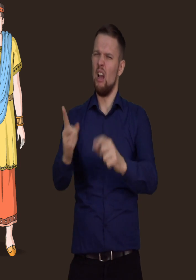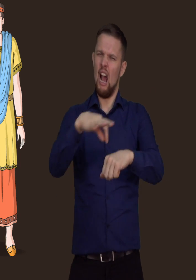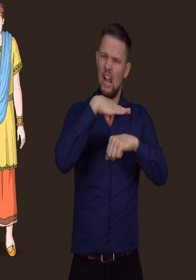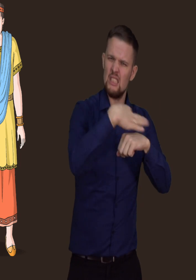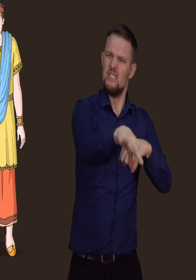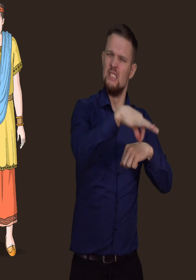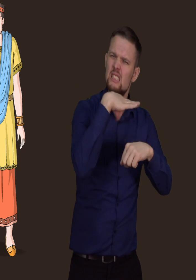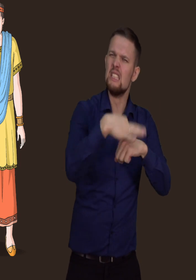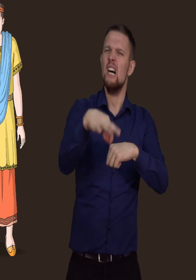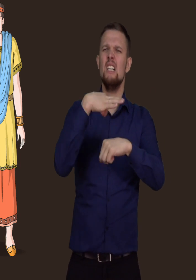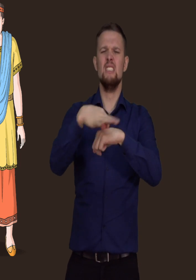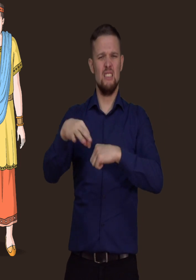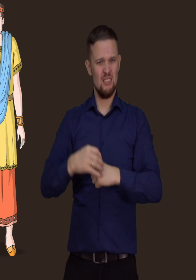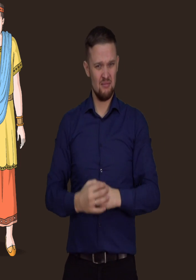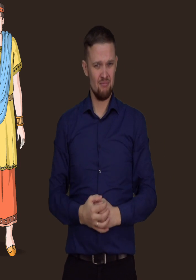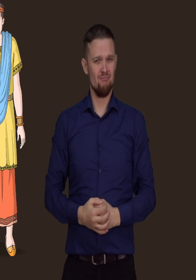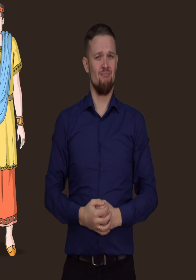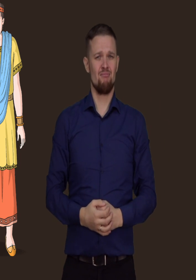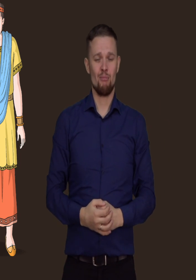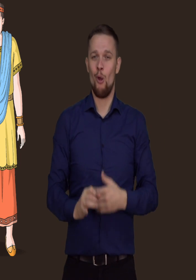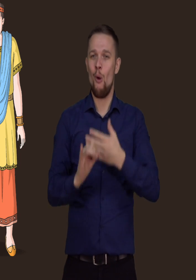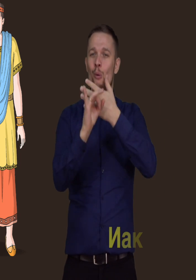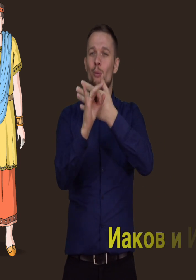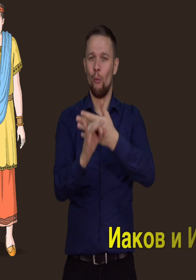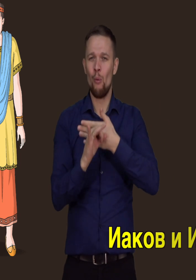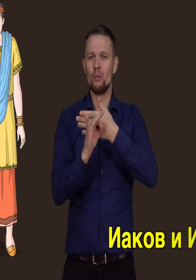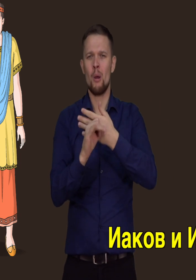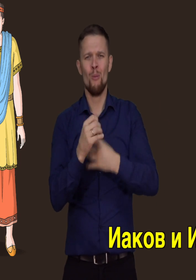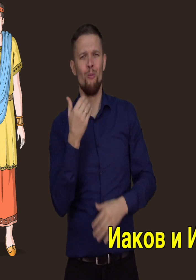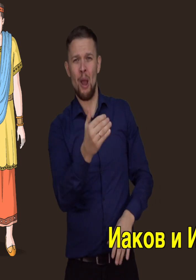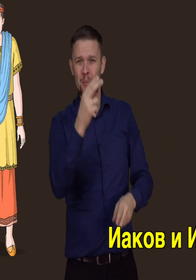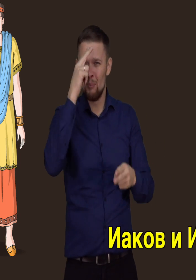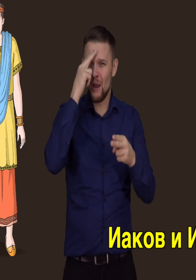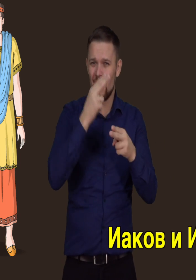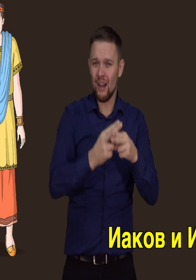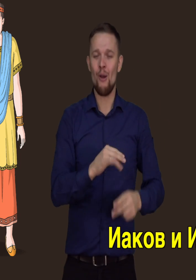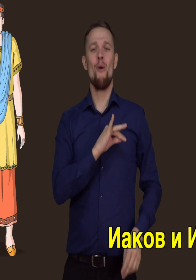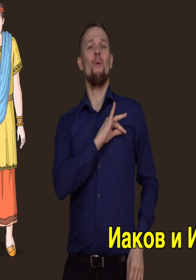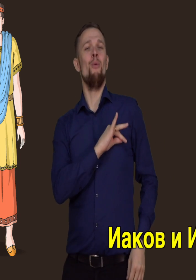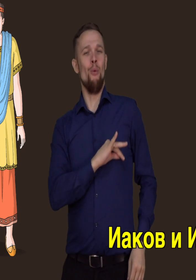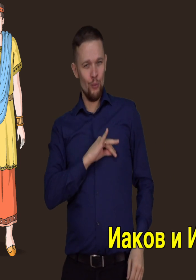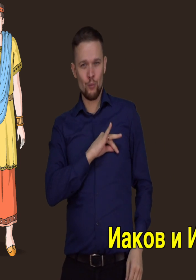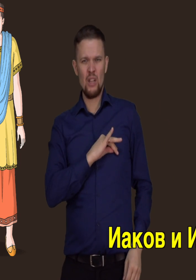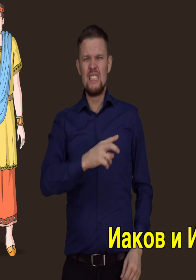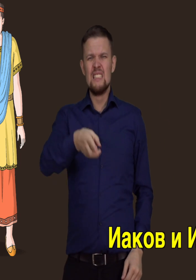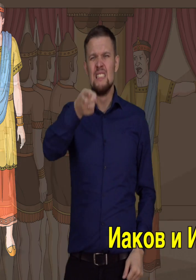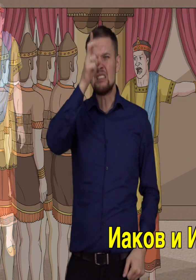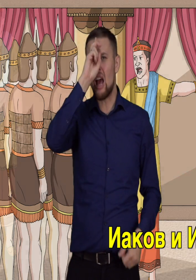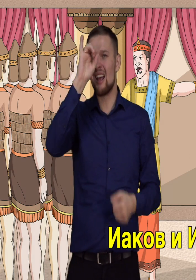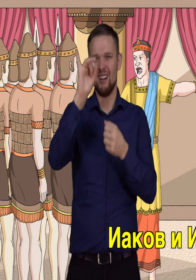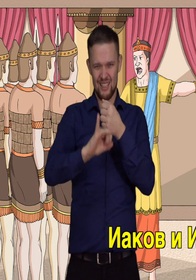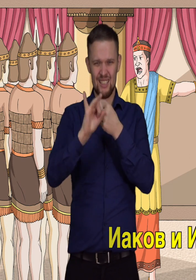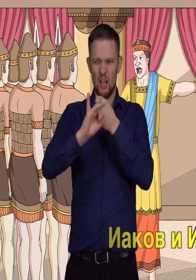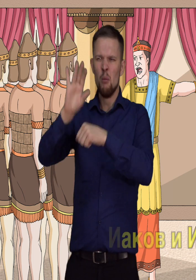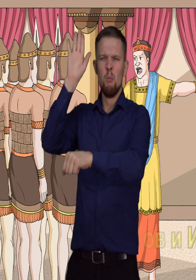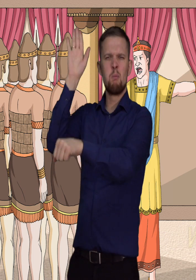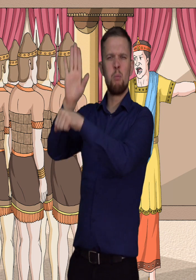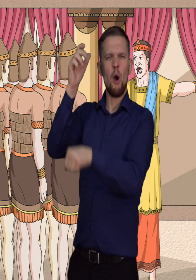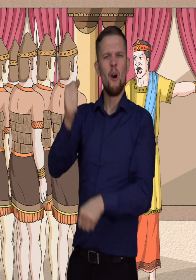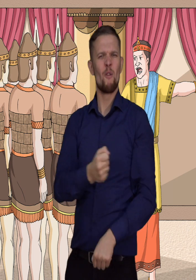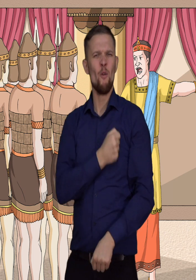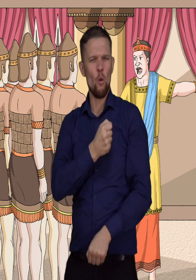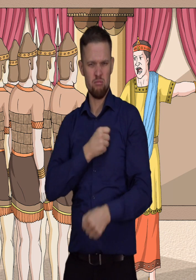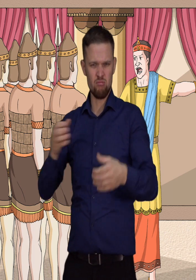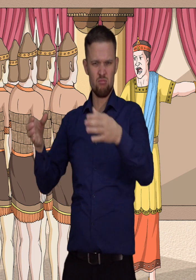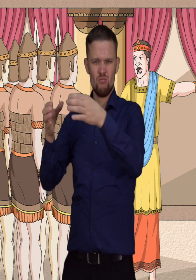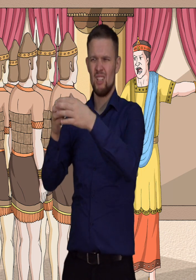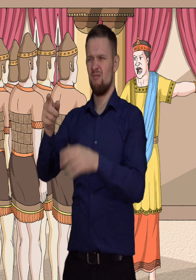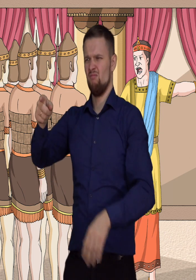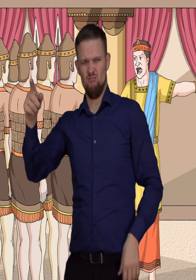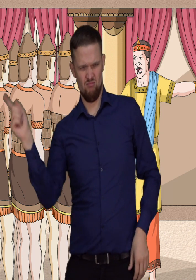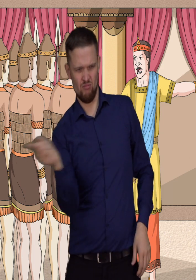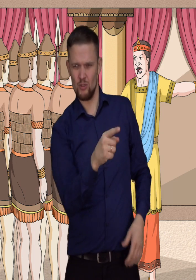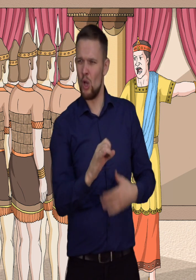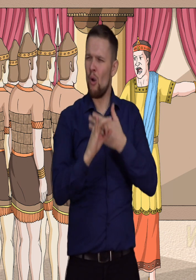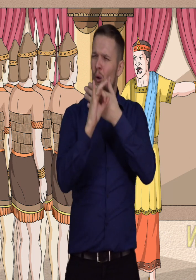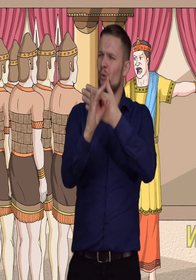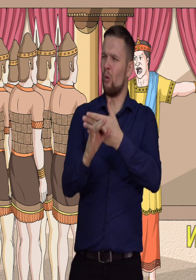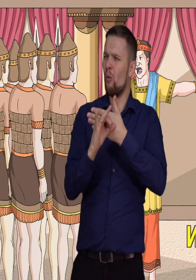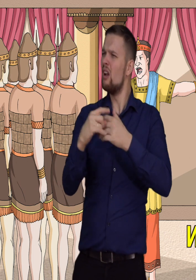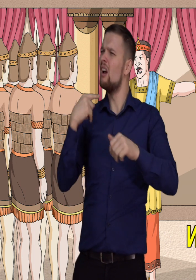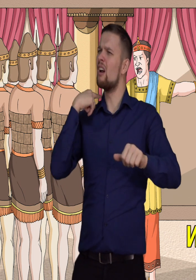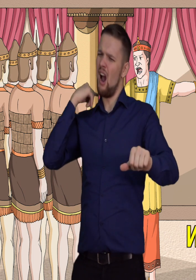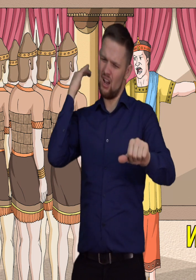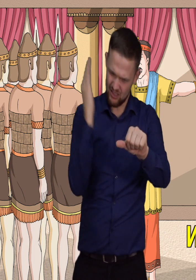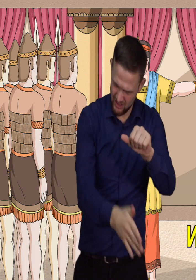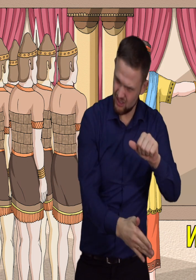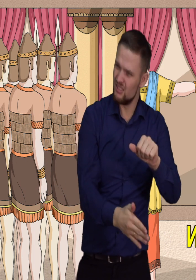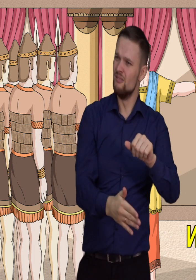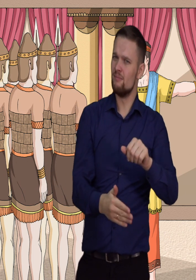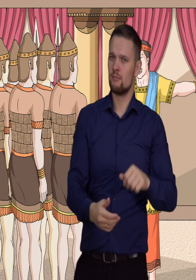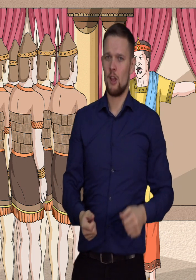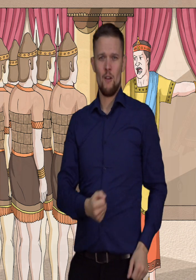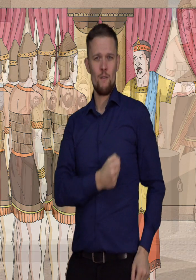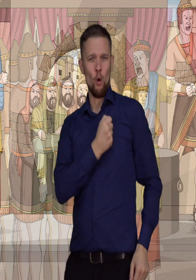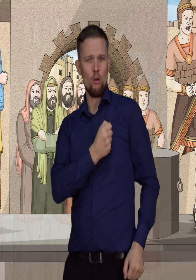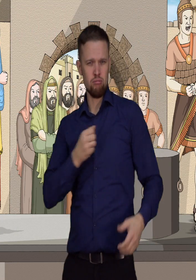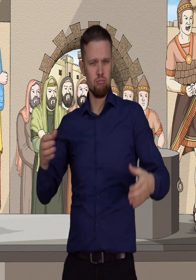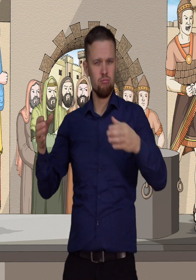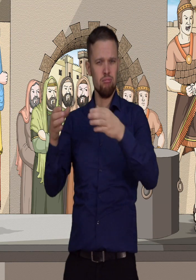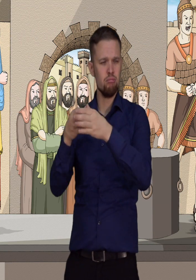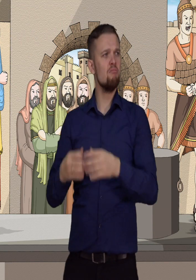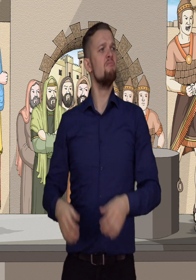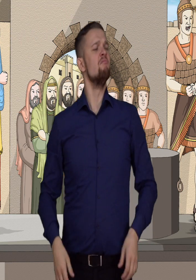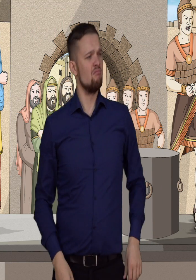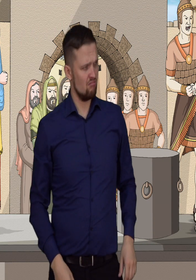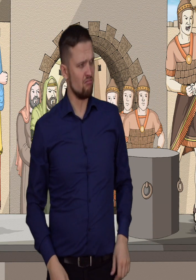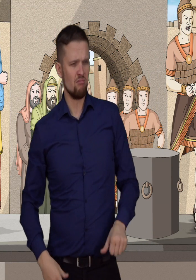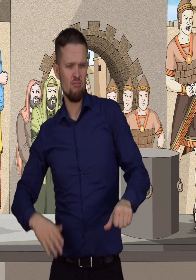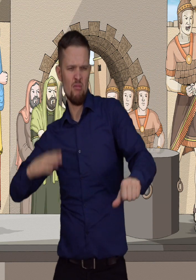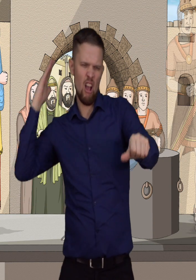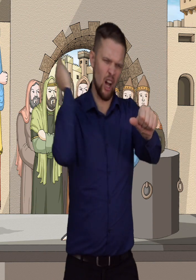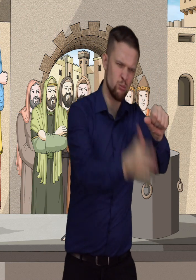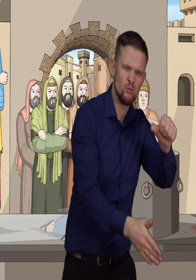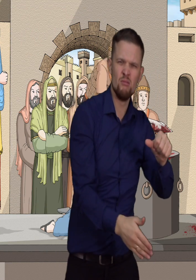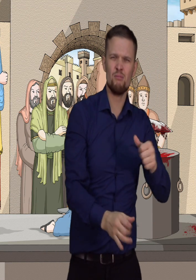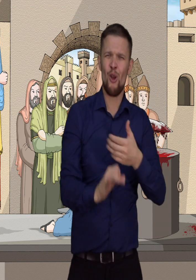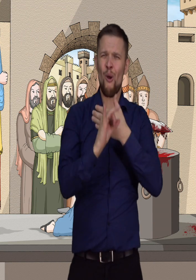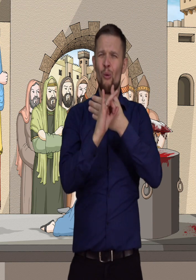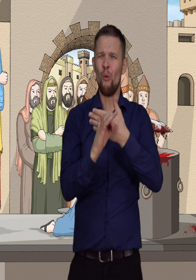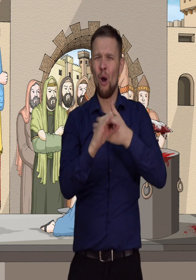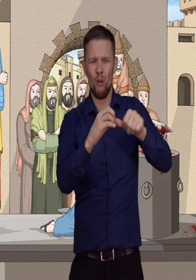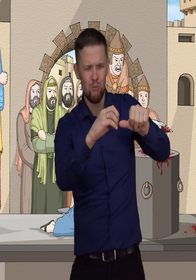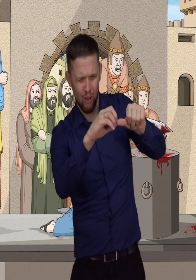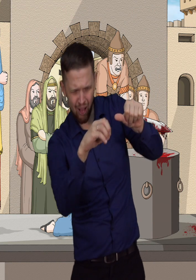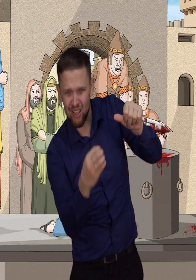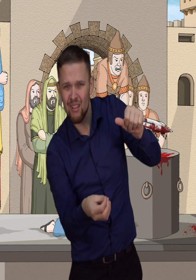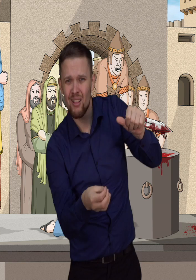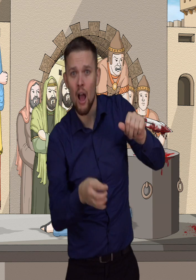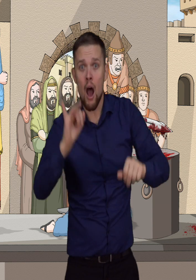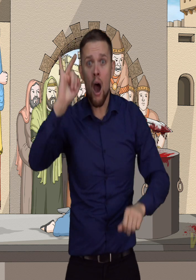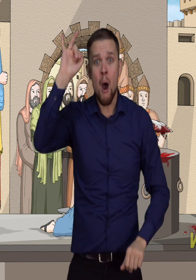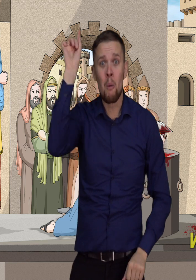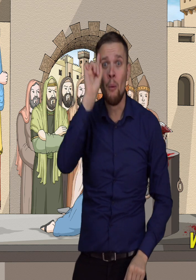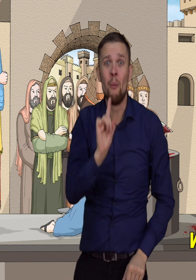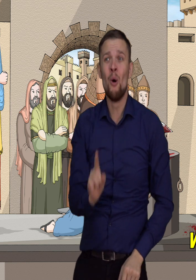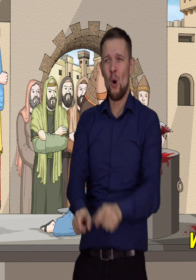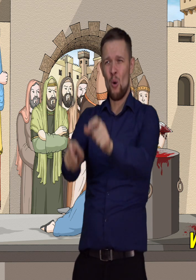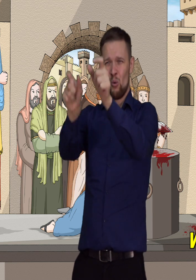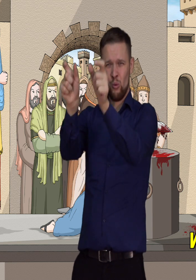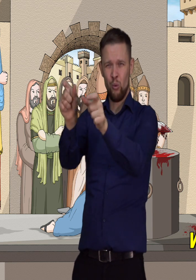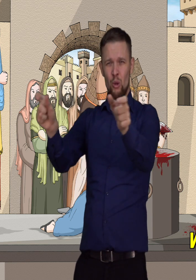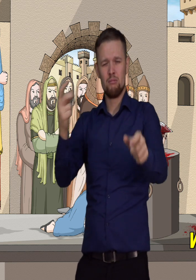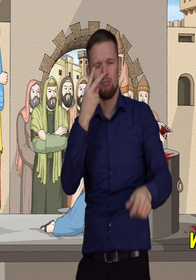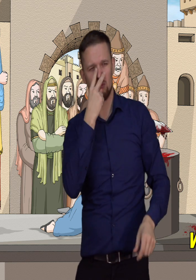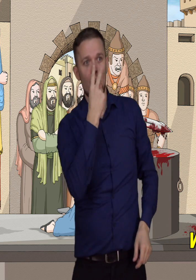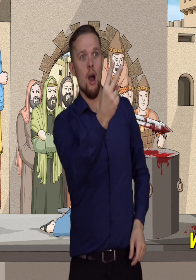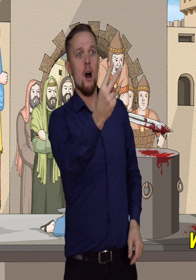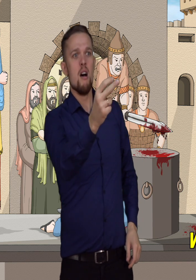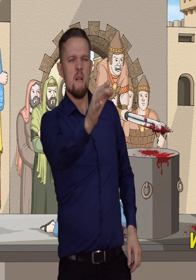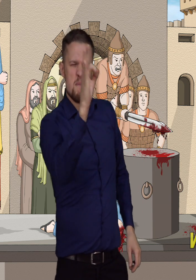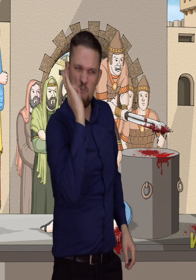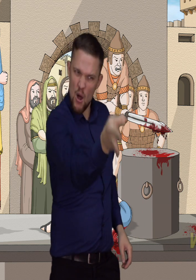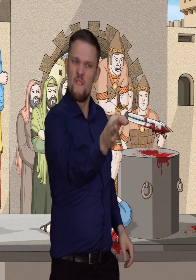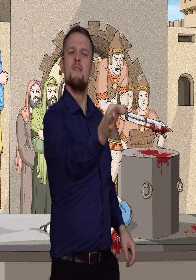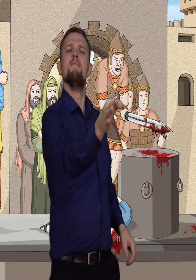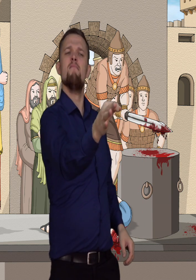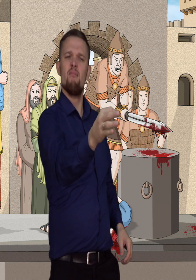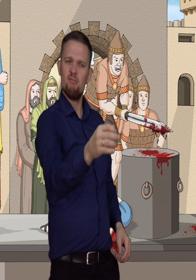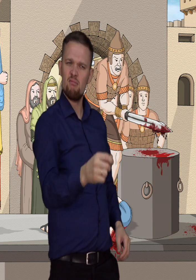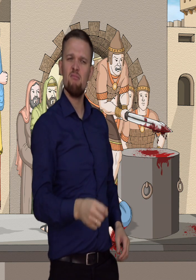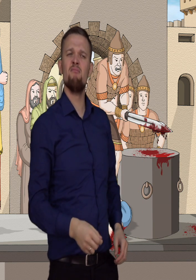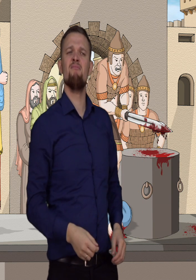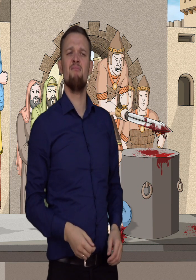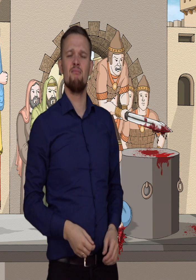He had James, the brother of John, put to death with the sword.